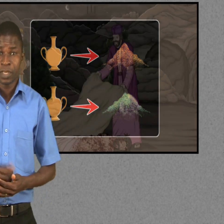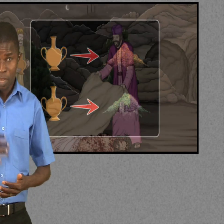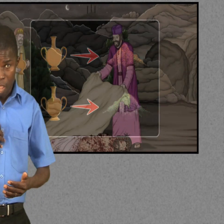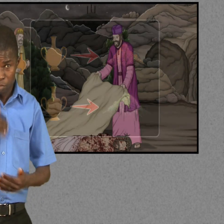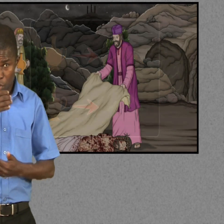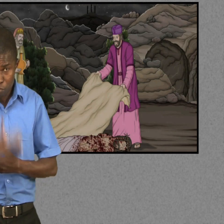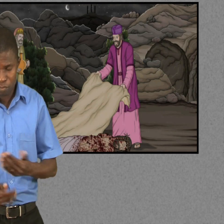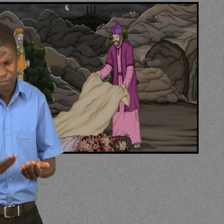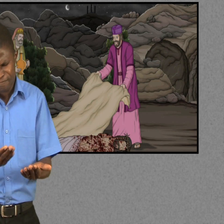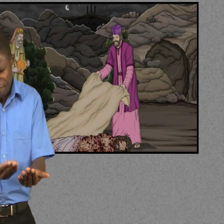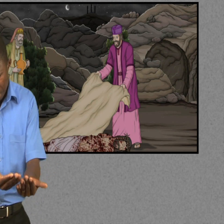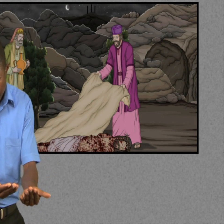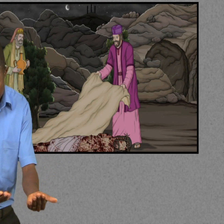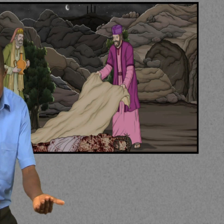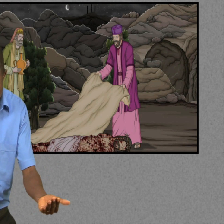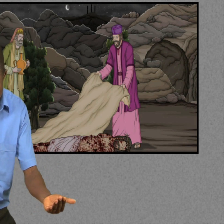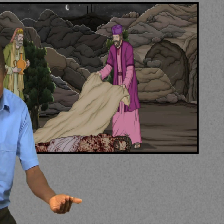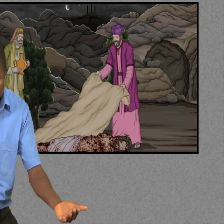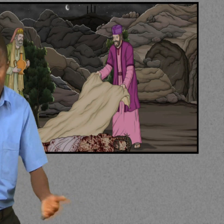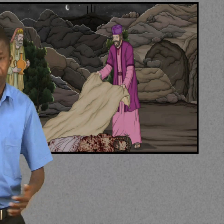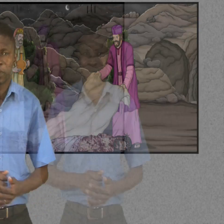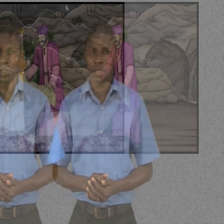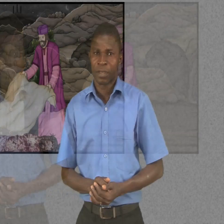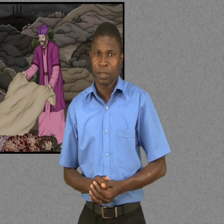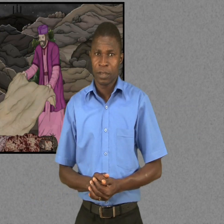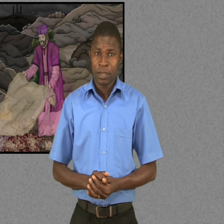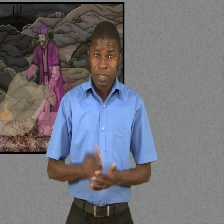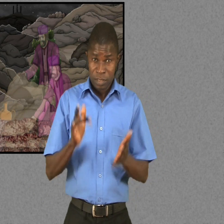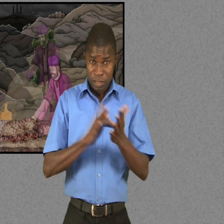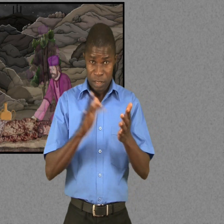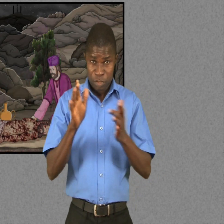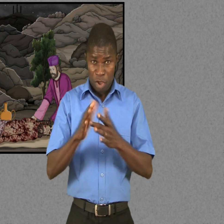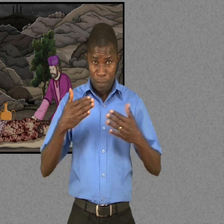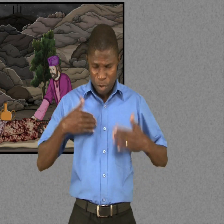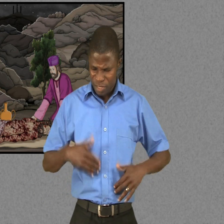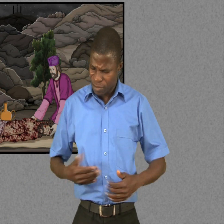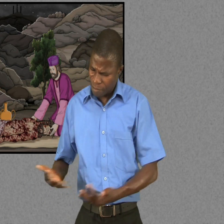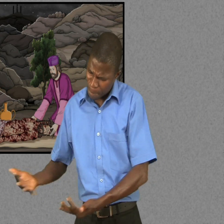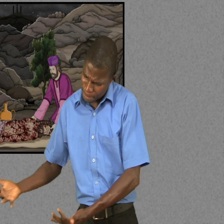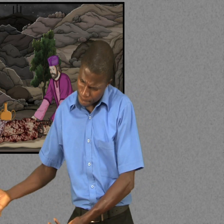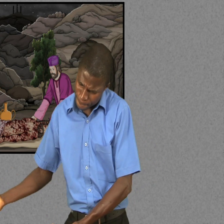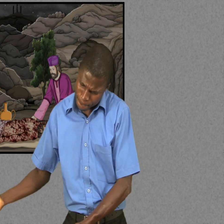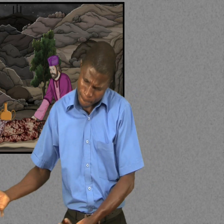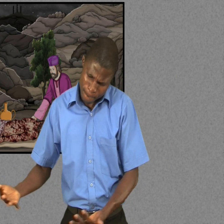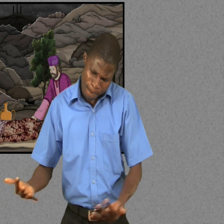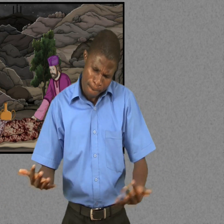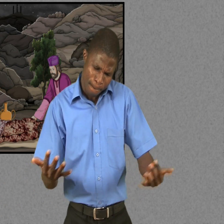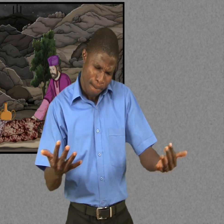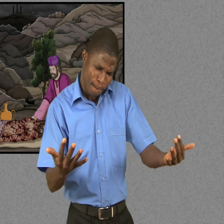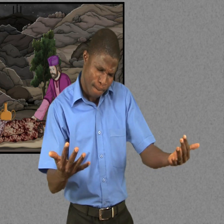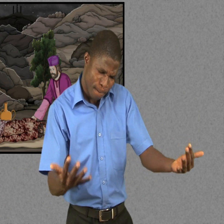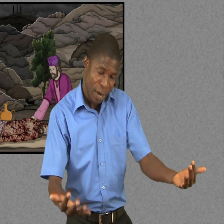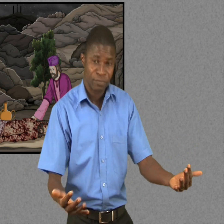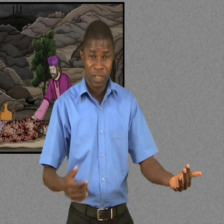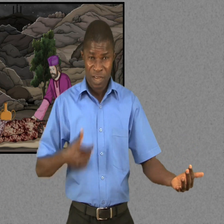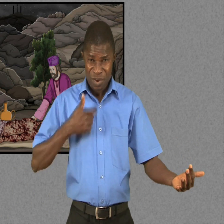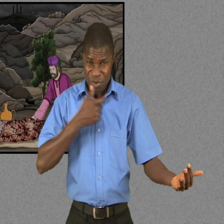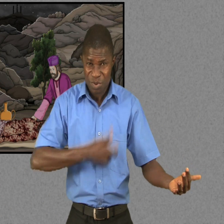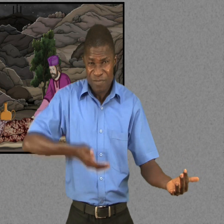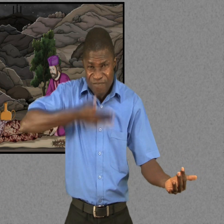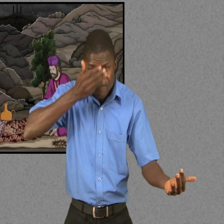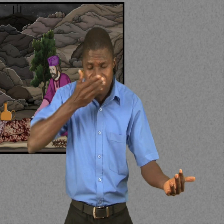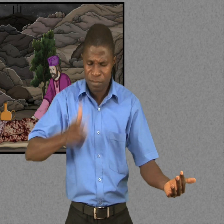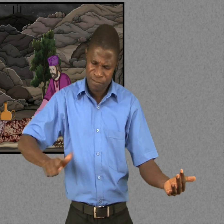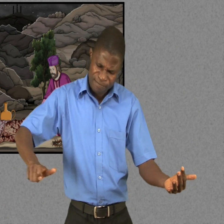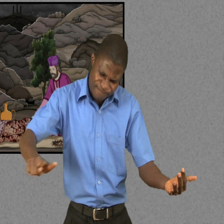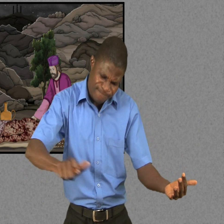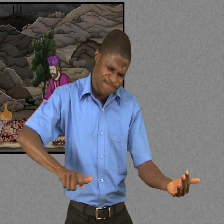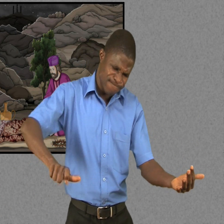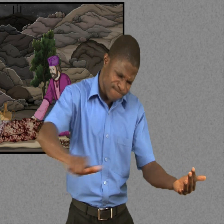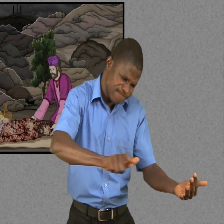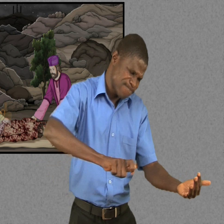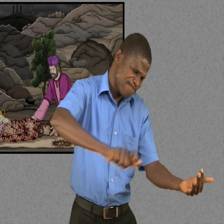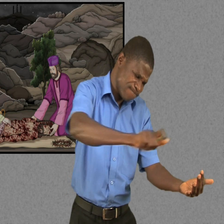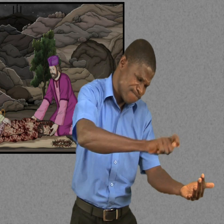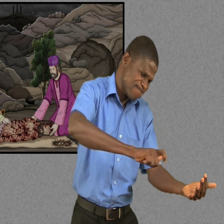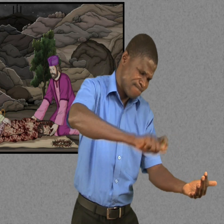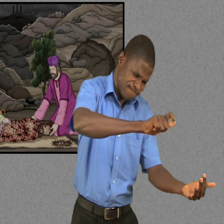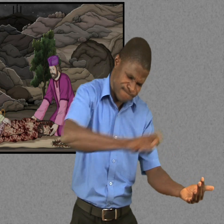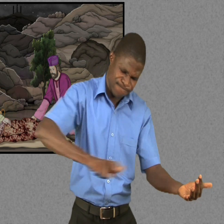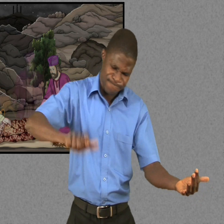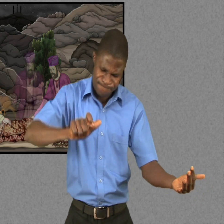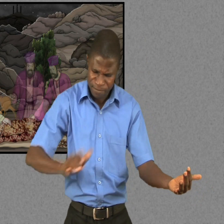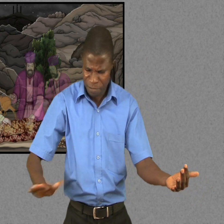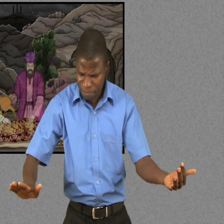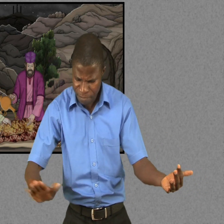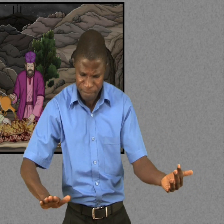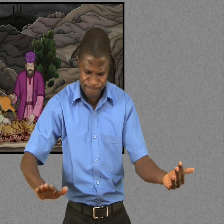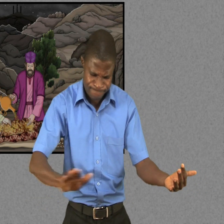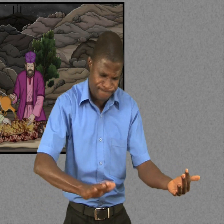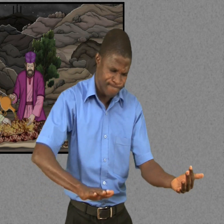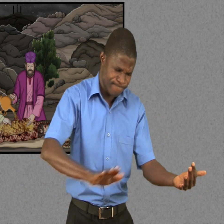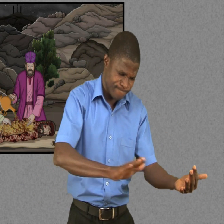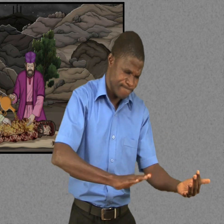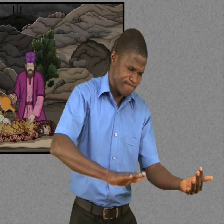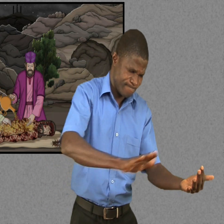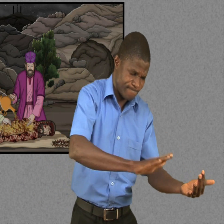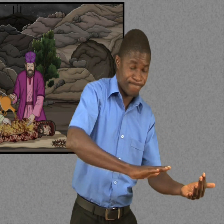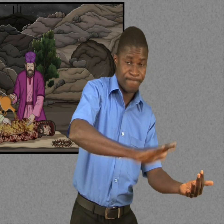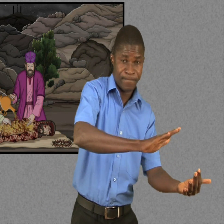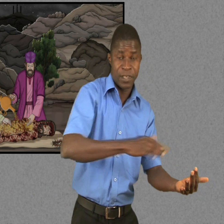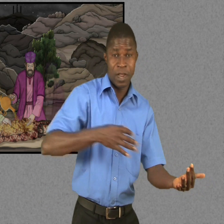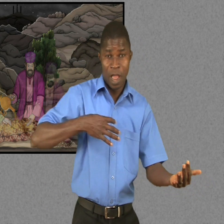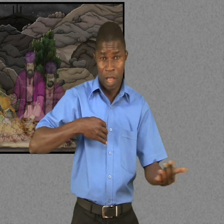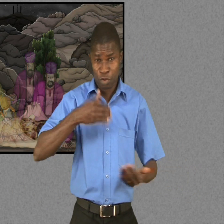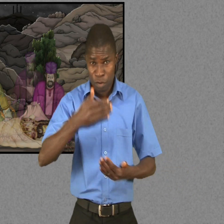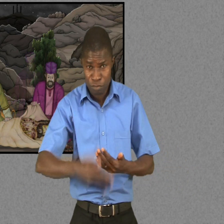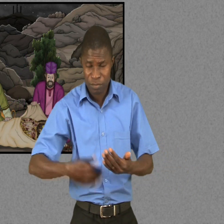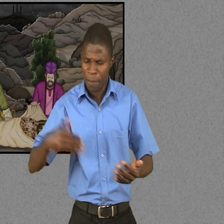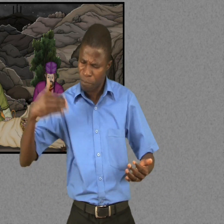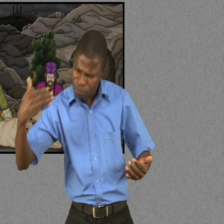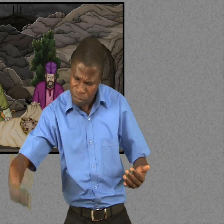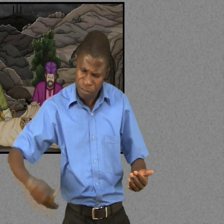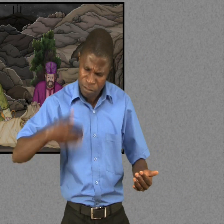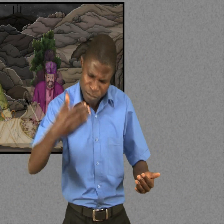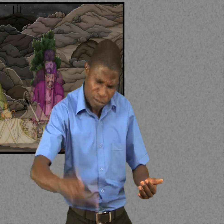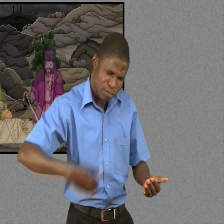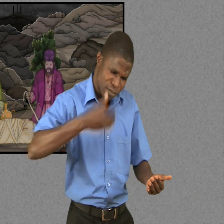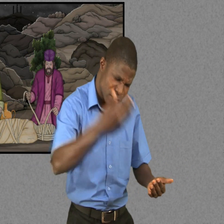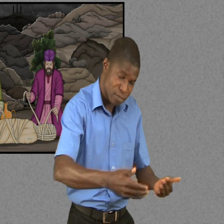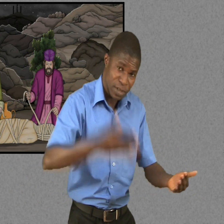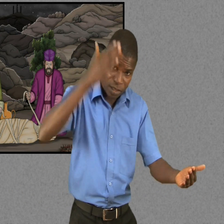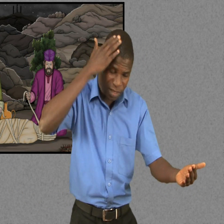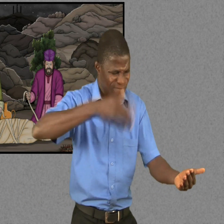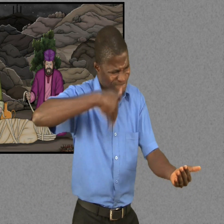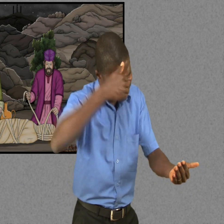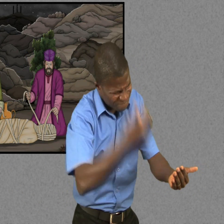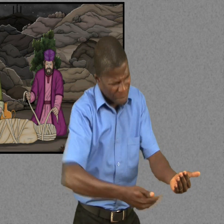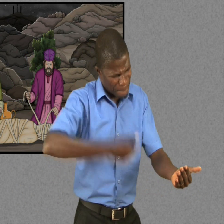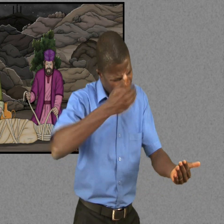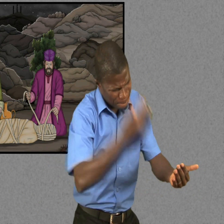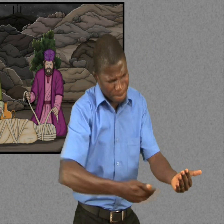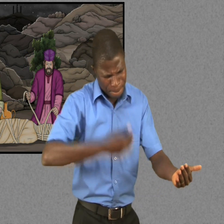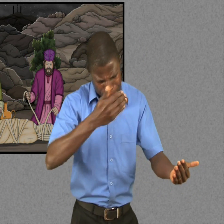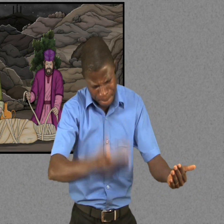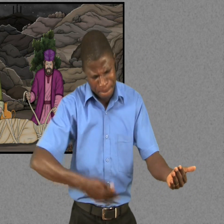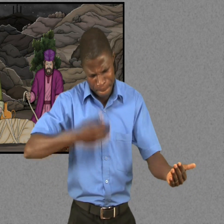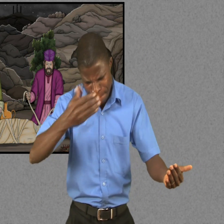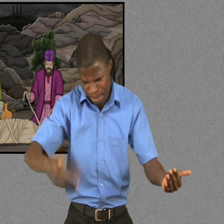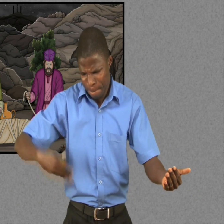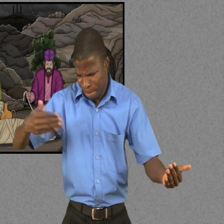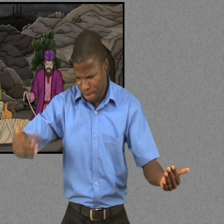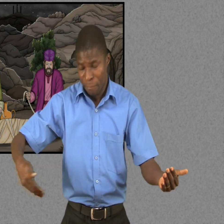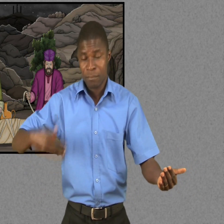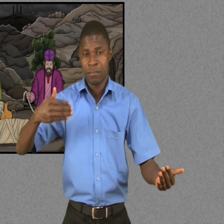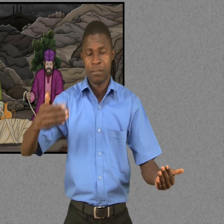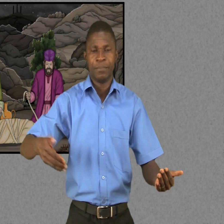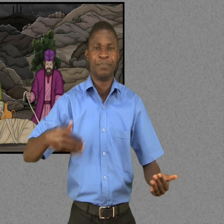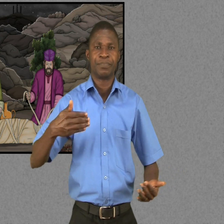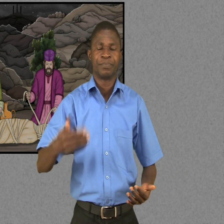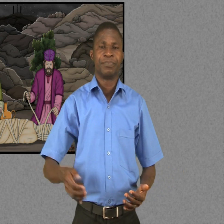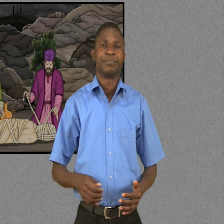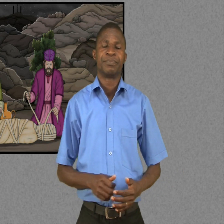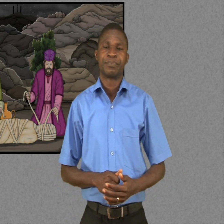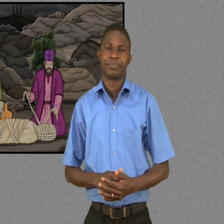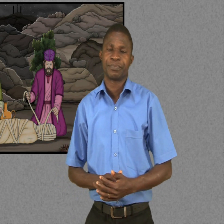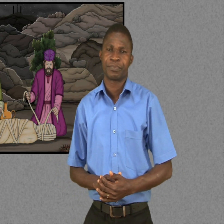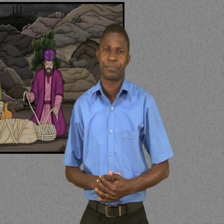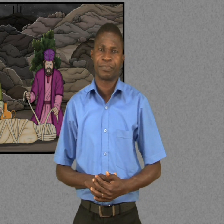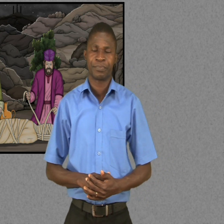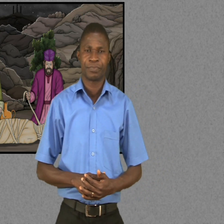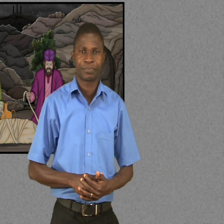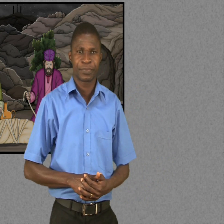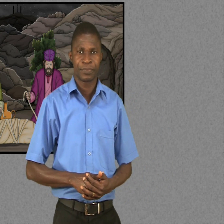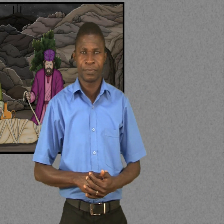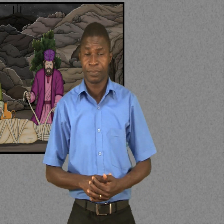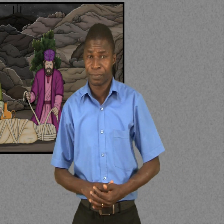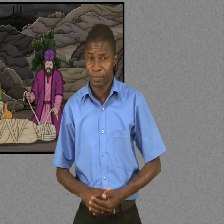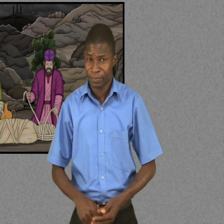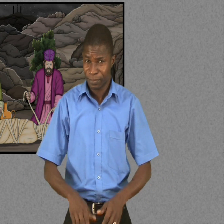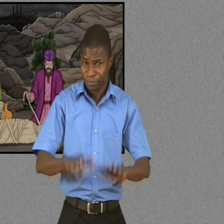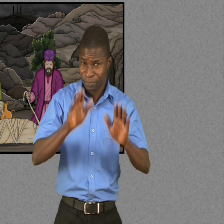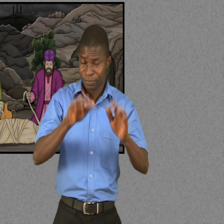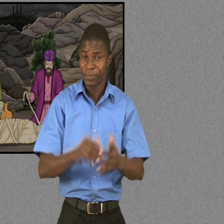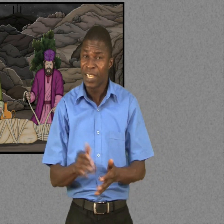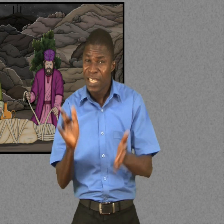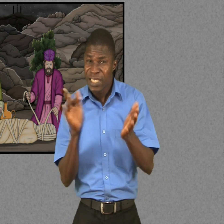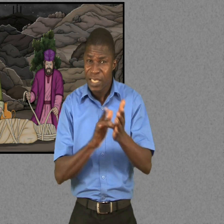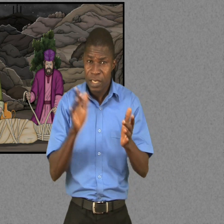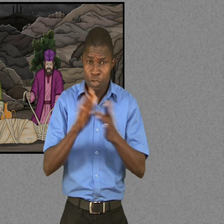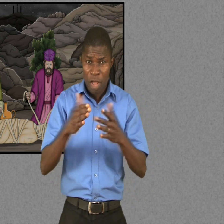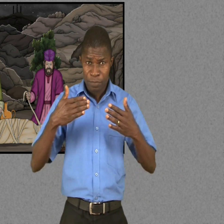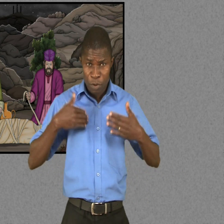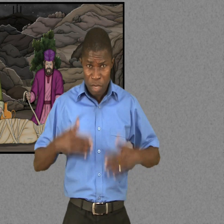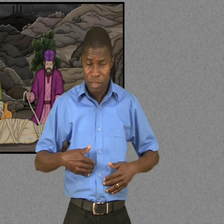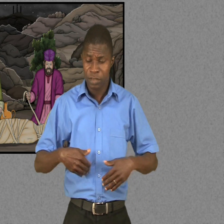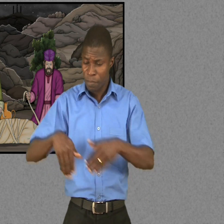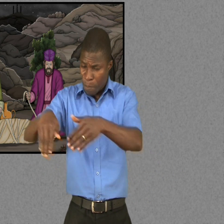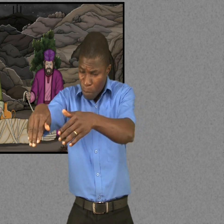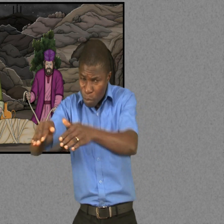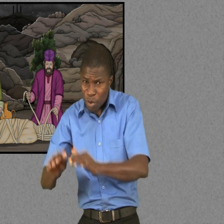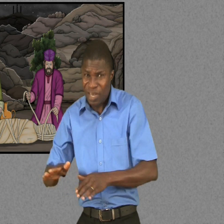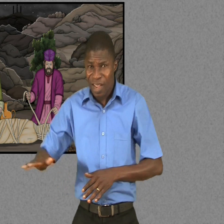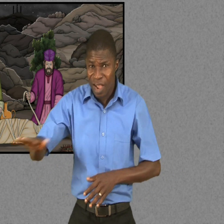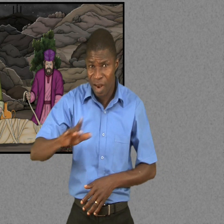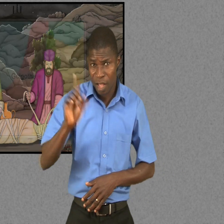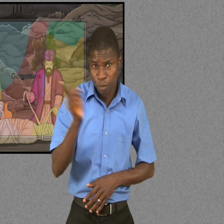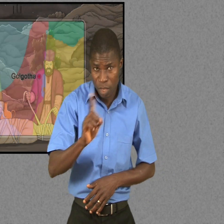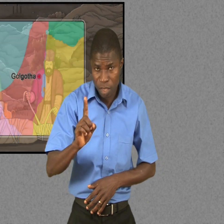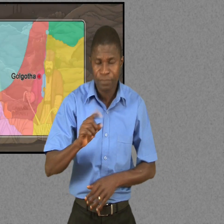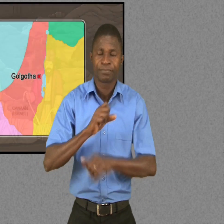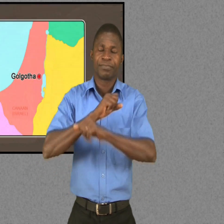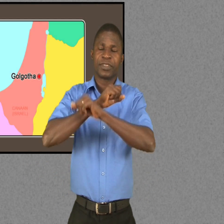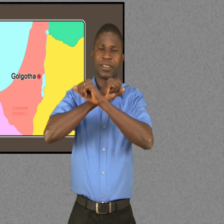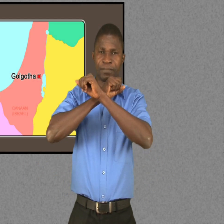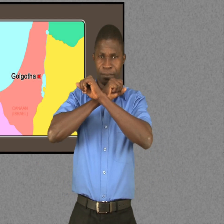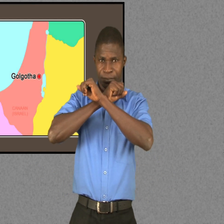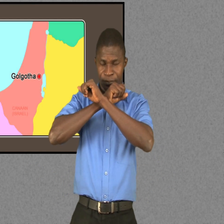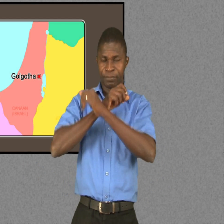So they took the body of Jesus and wrapped it in linen cloths with the spices, according to the Jewish burial custom.